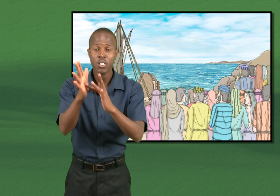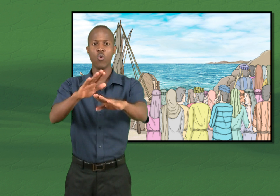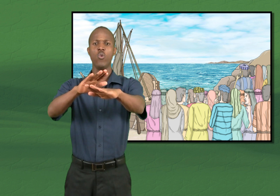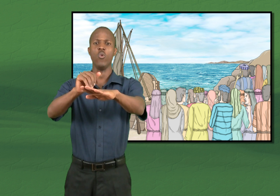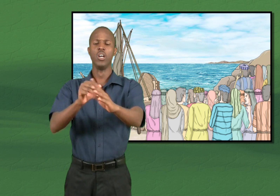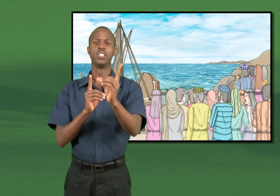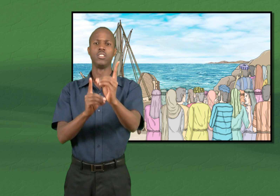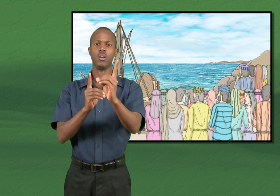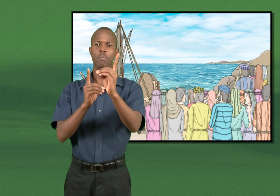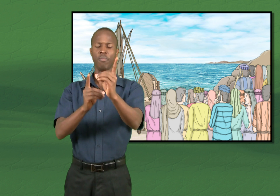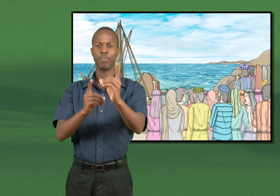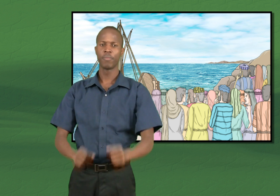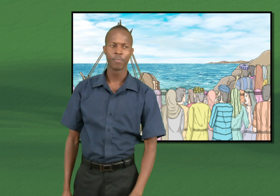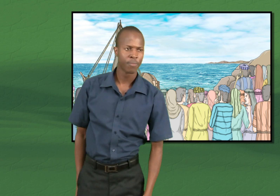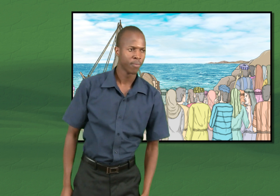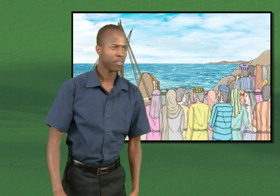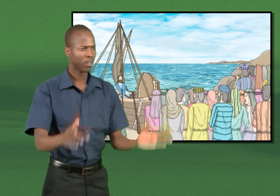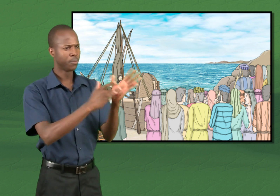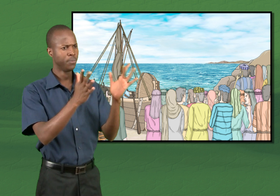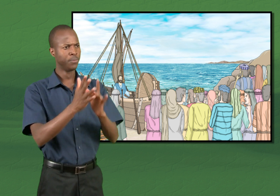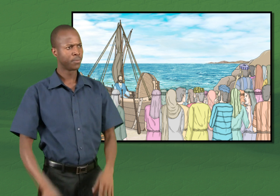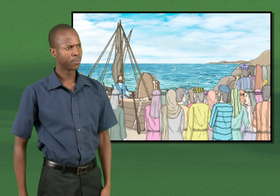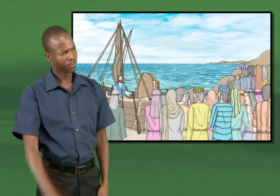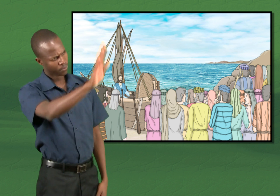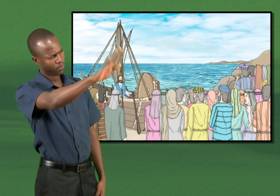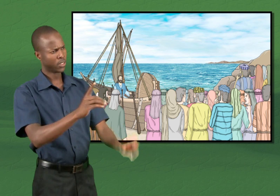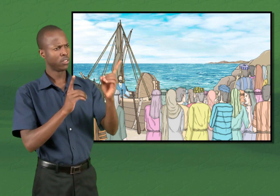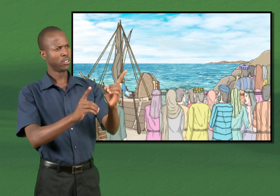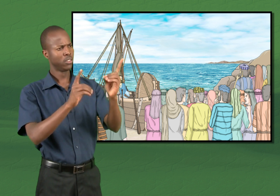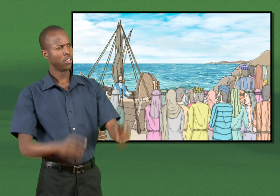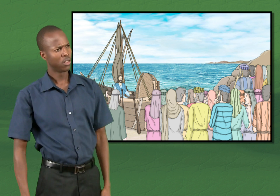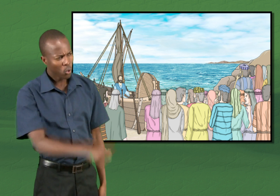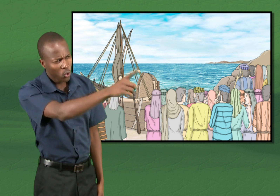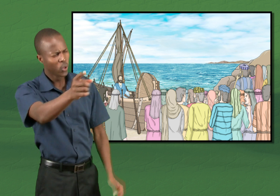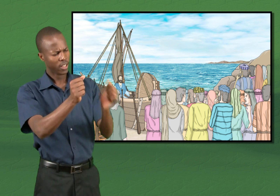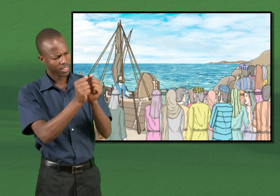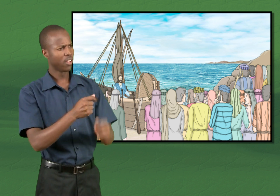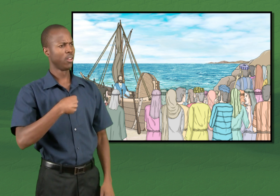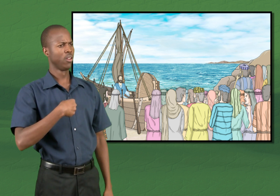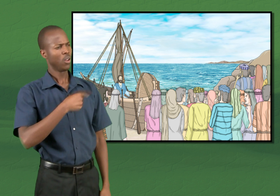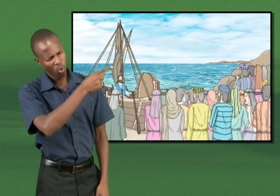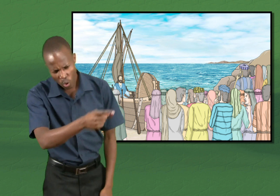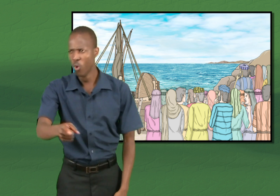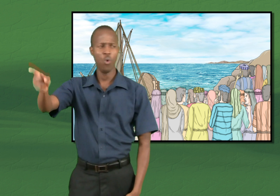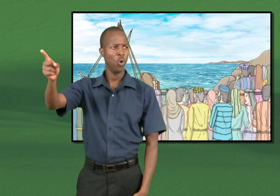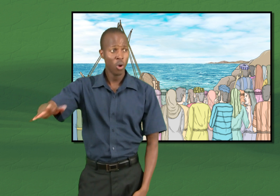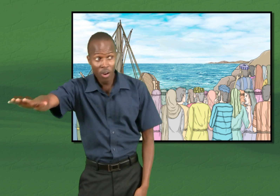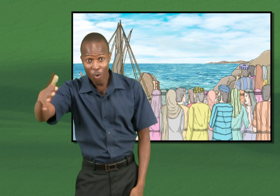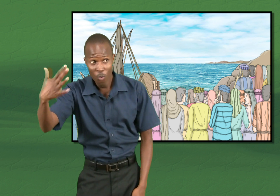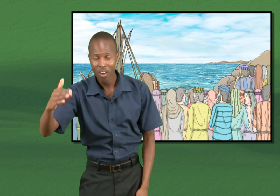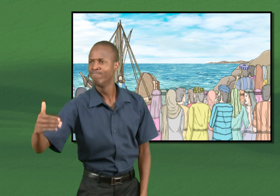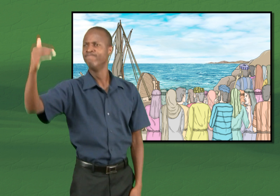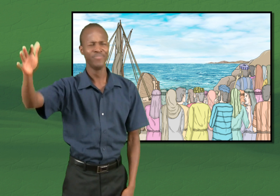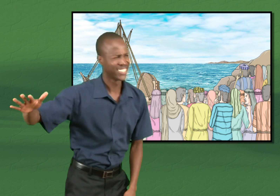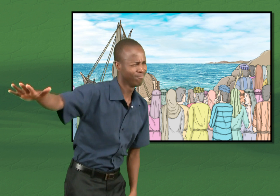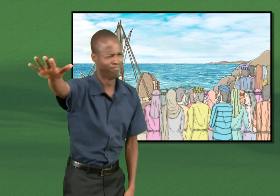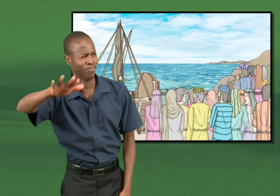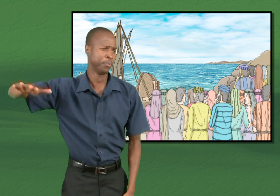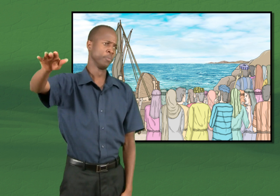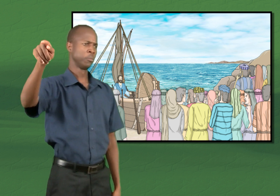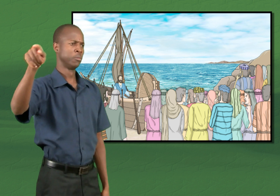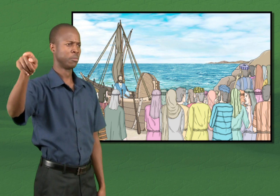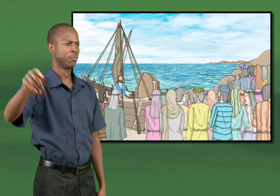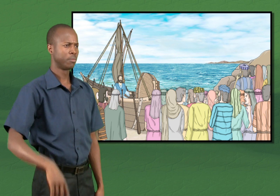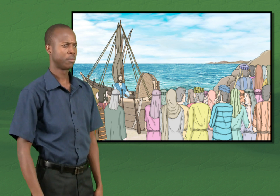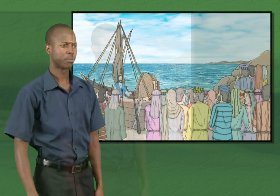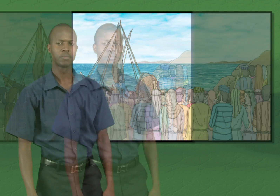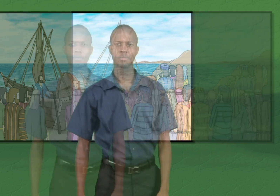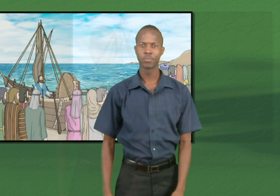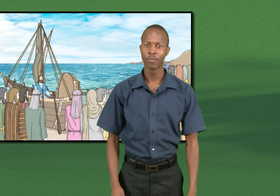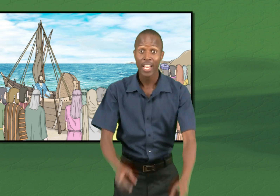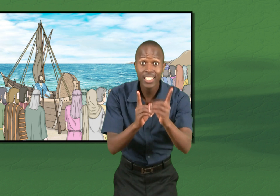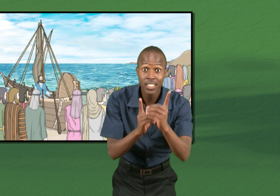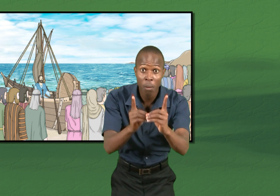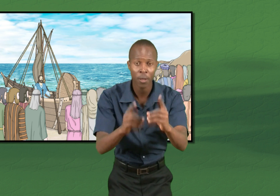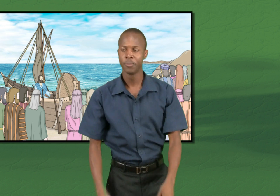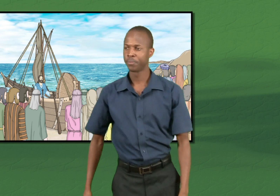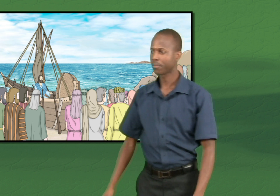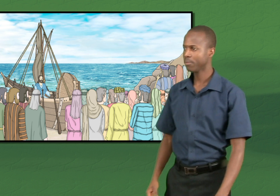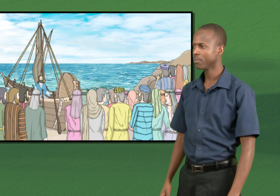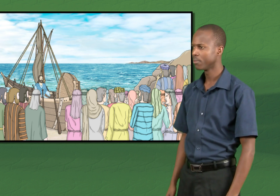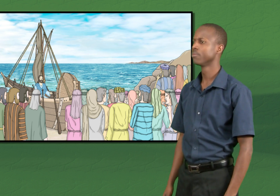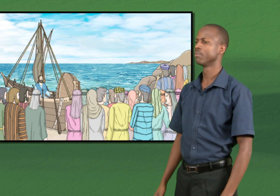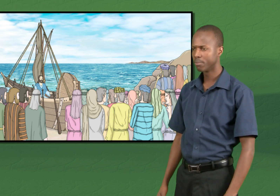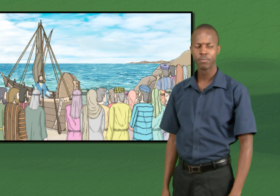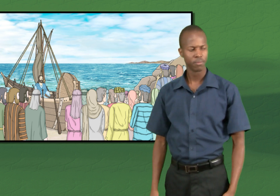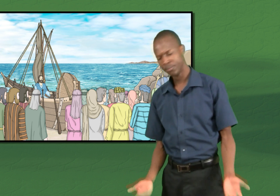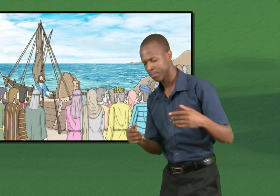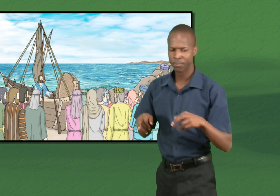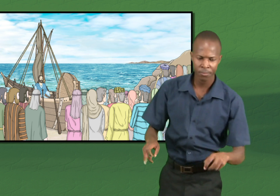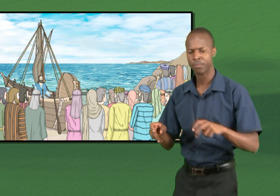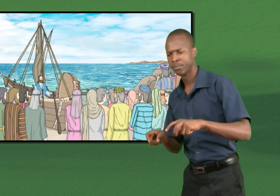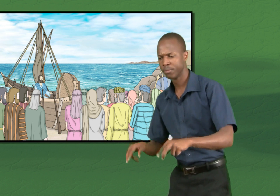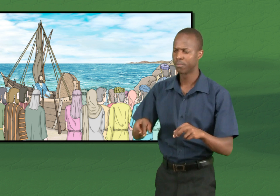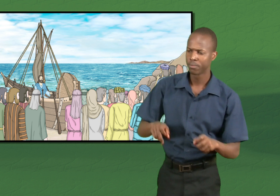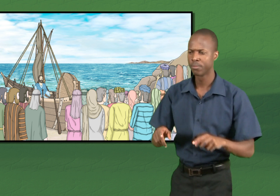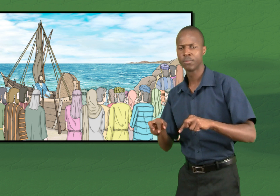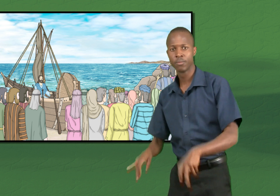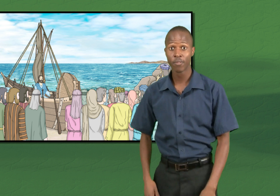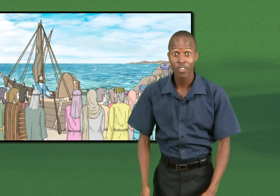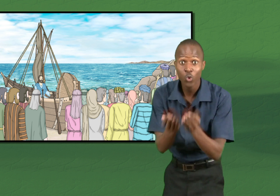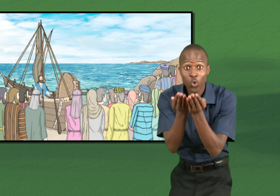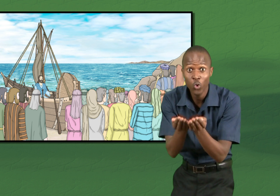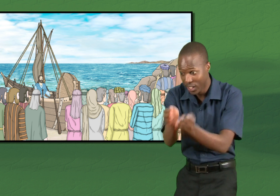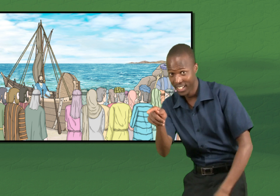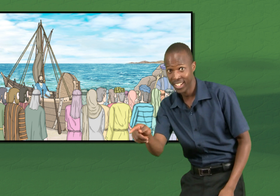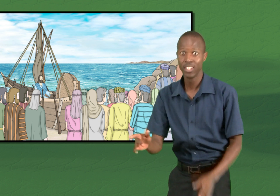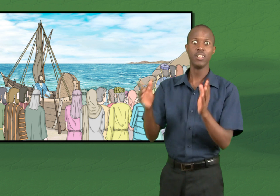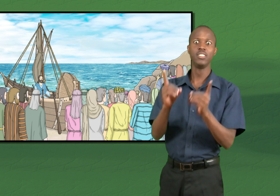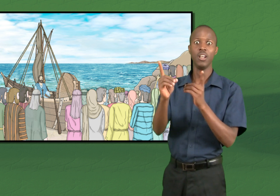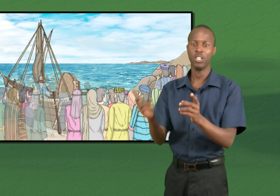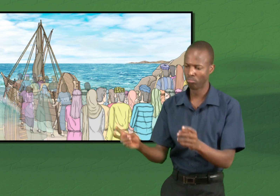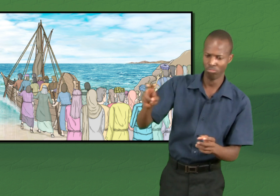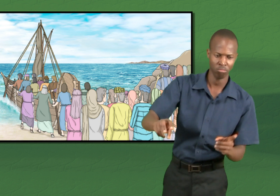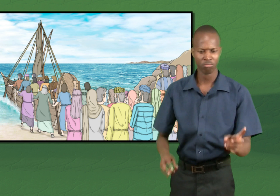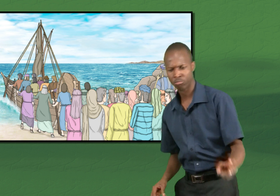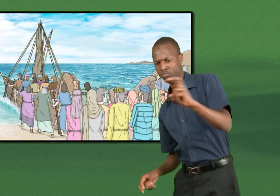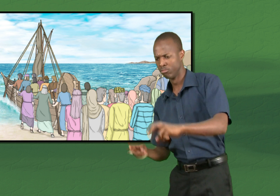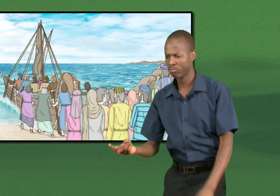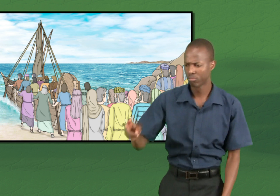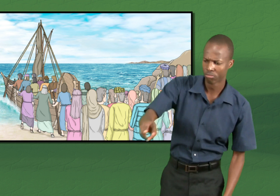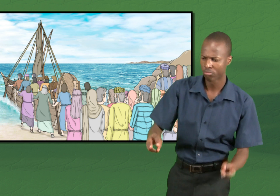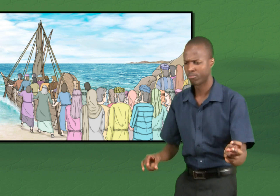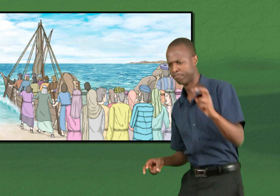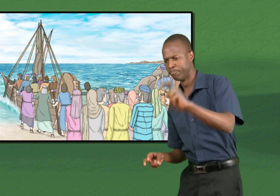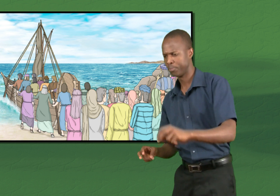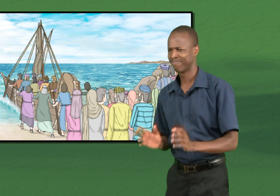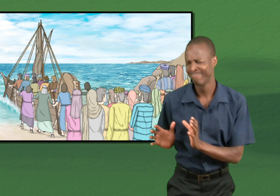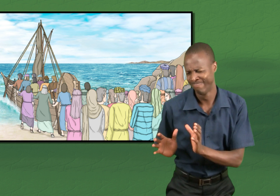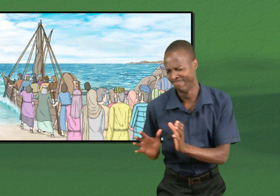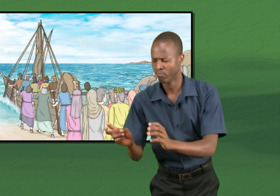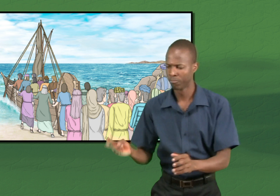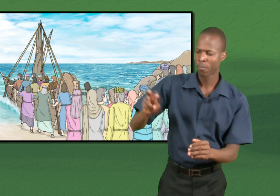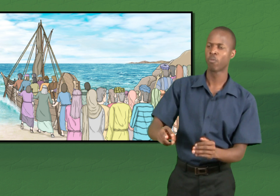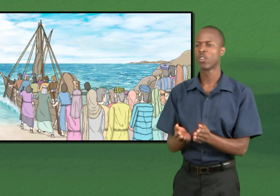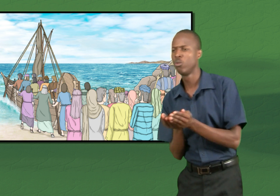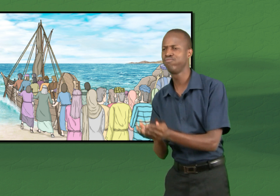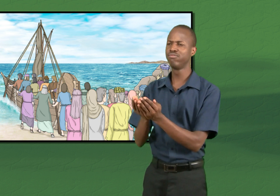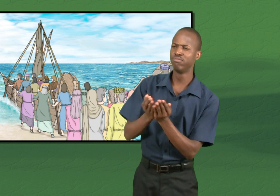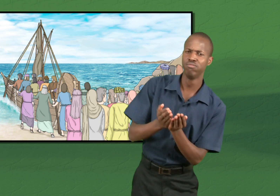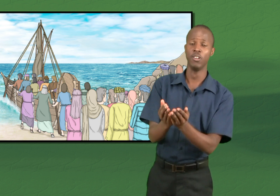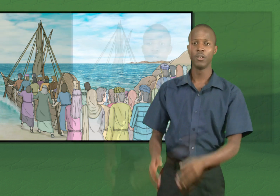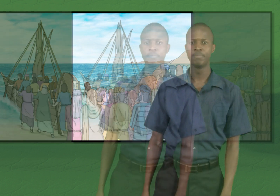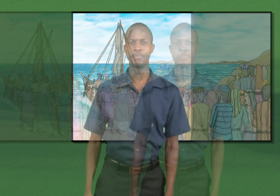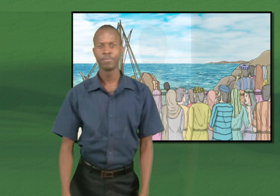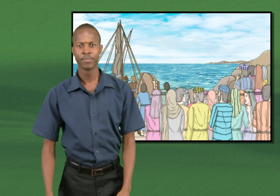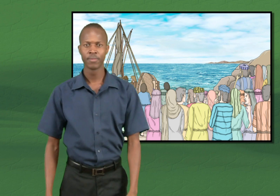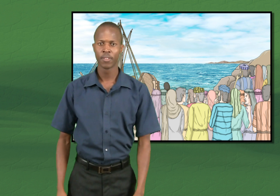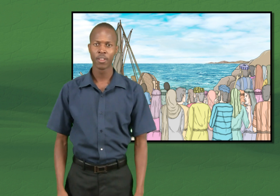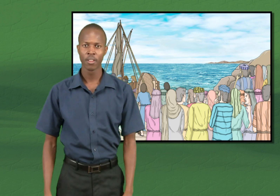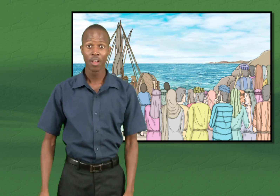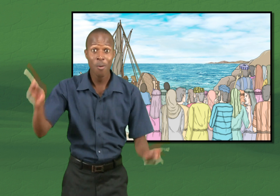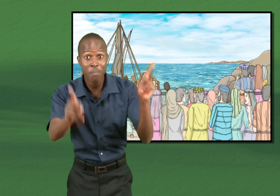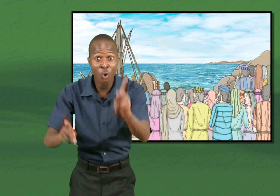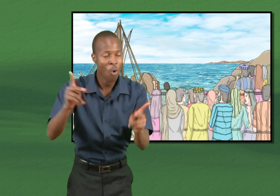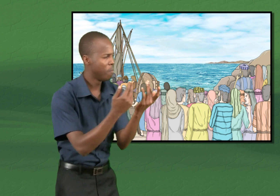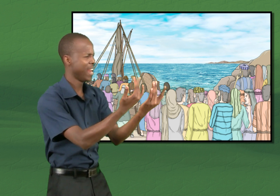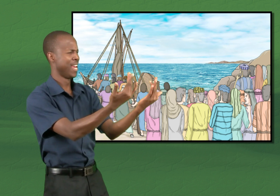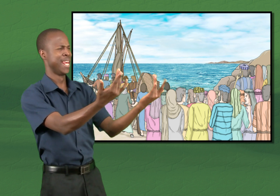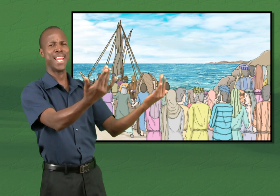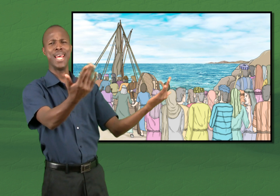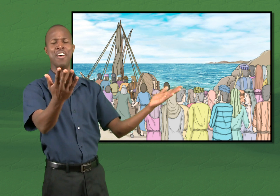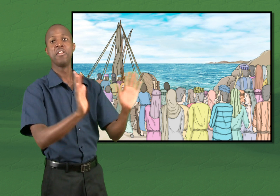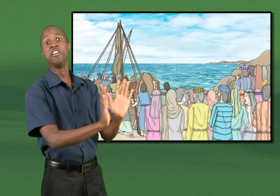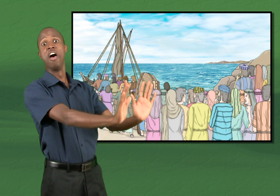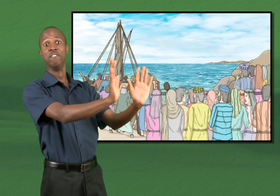After they had dismissed the crowd, they took Jesus with them, since He was already in the boat.